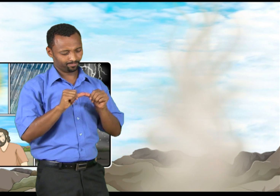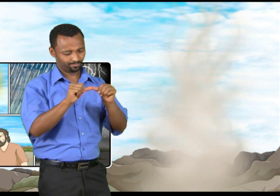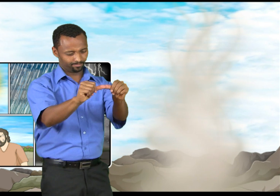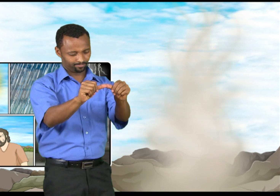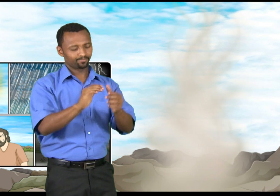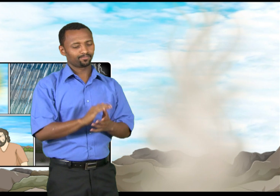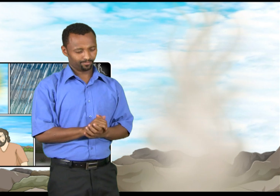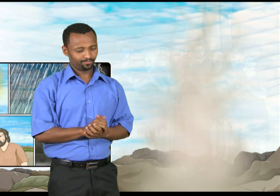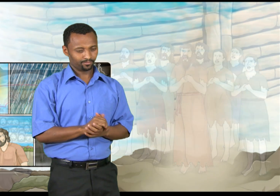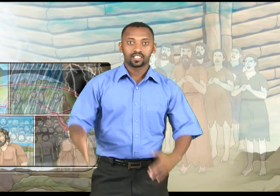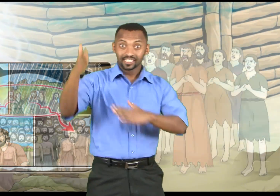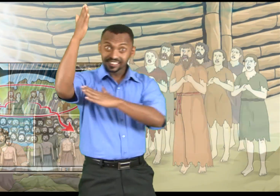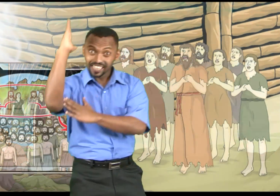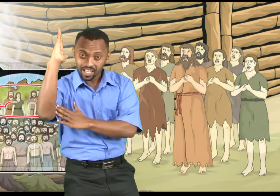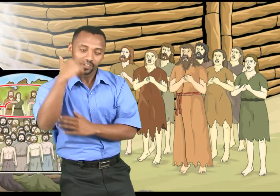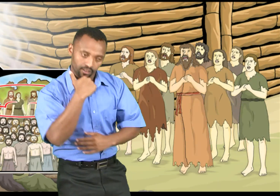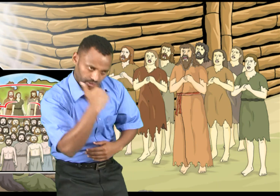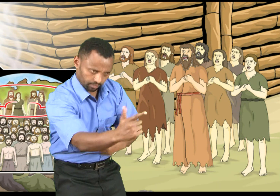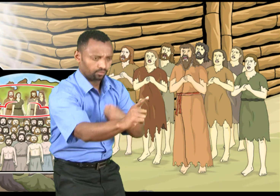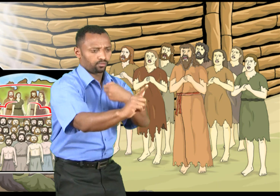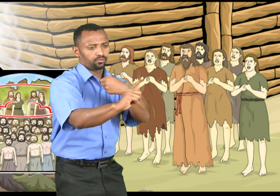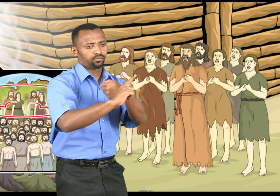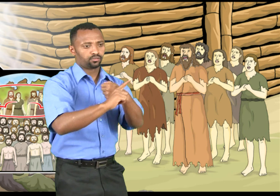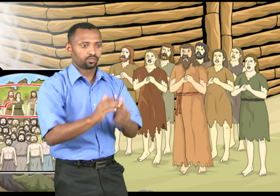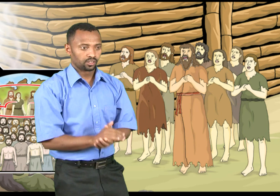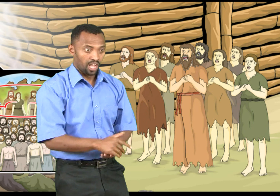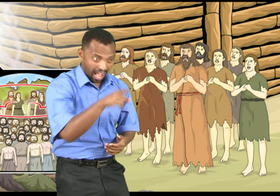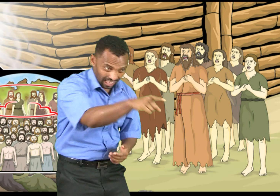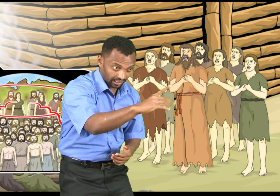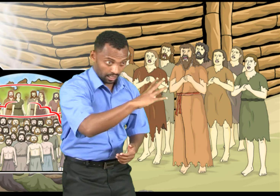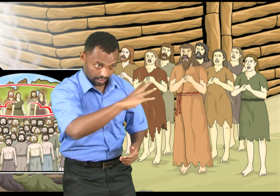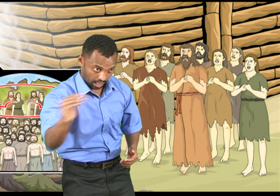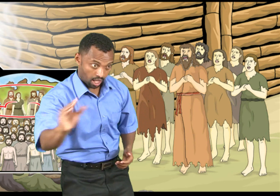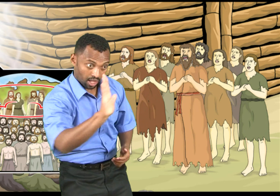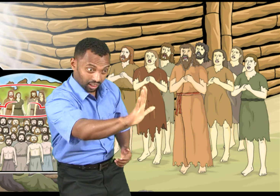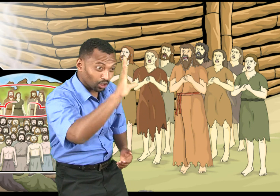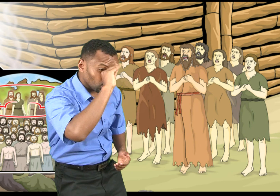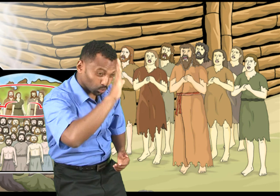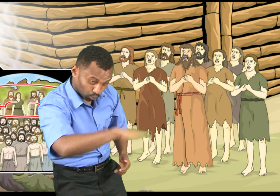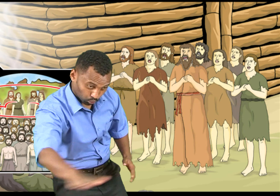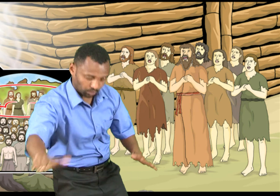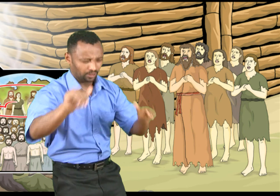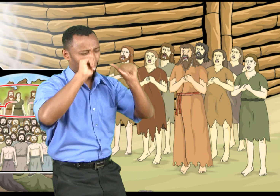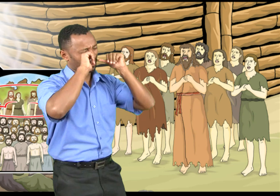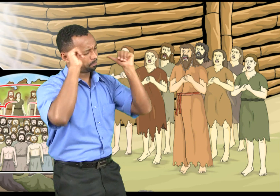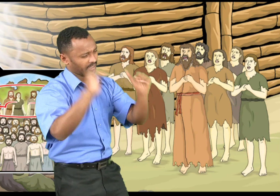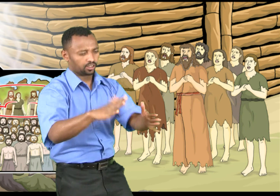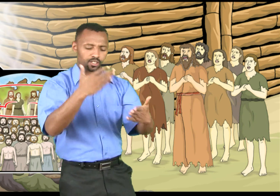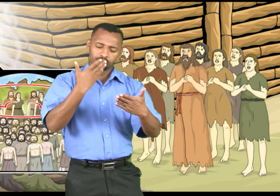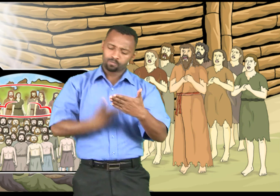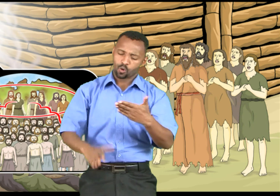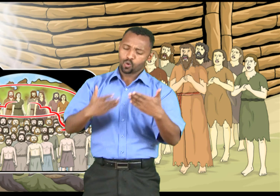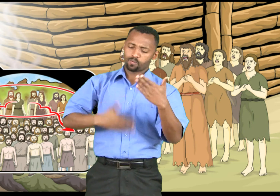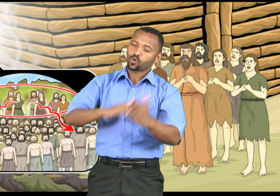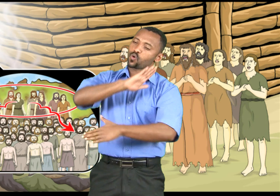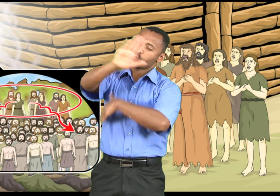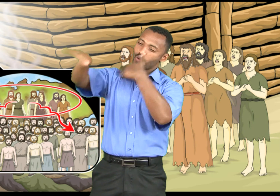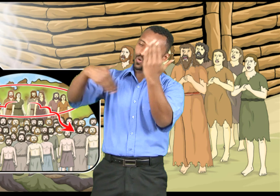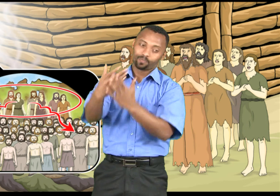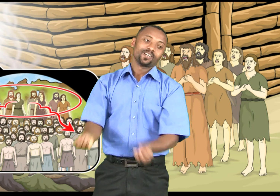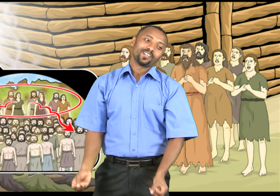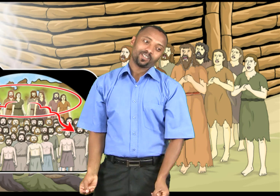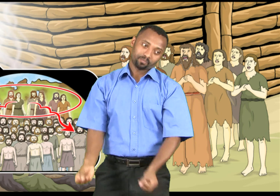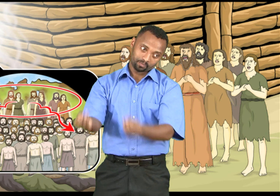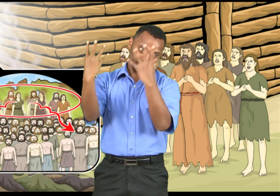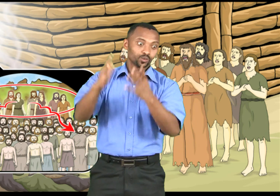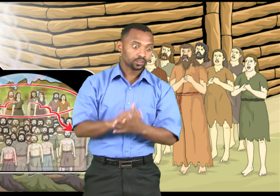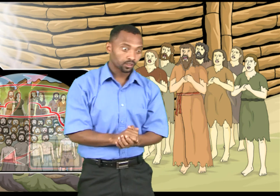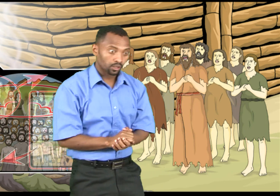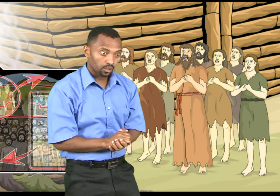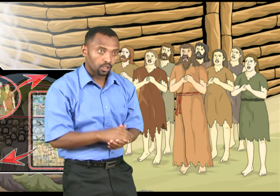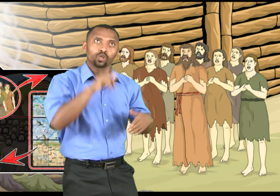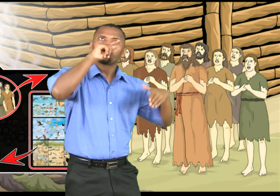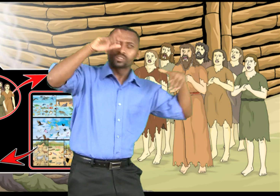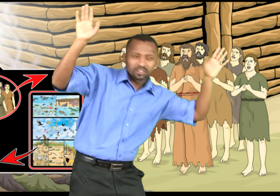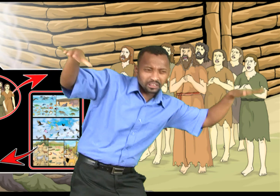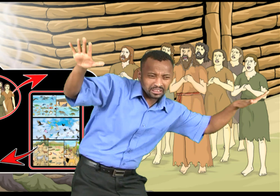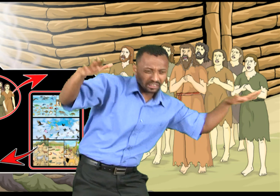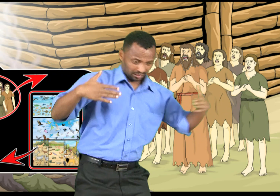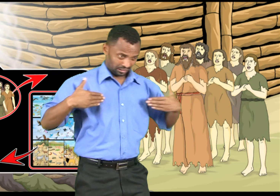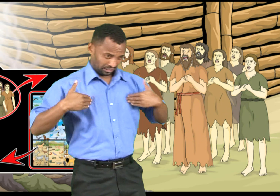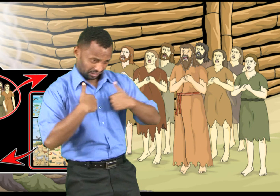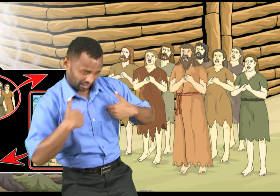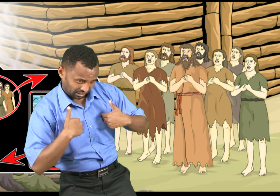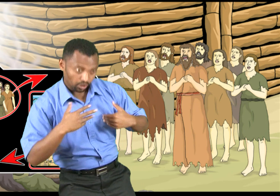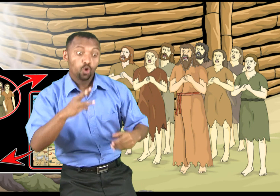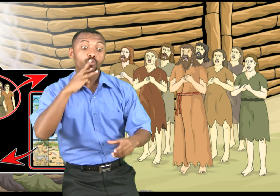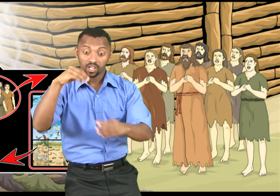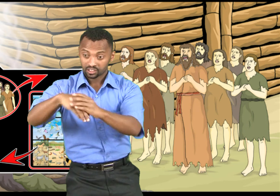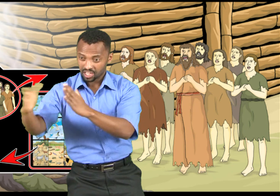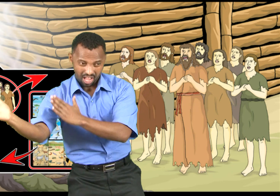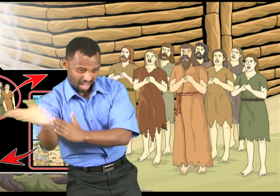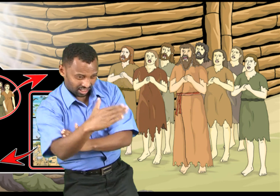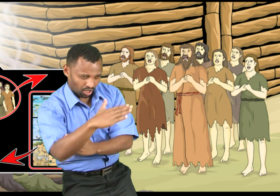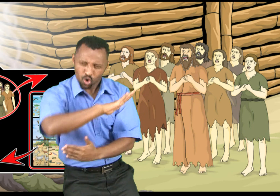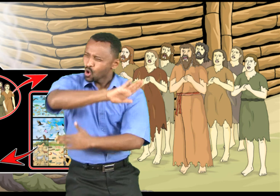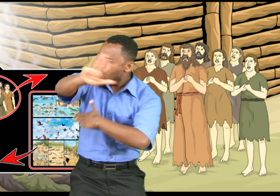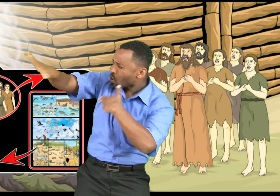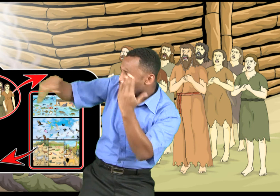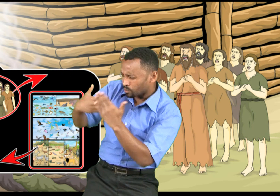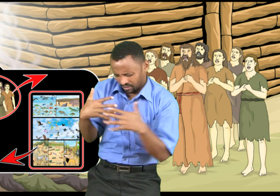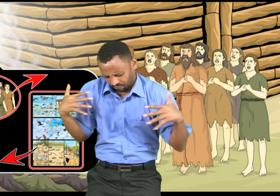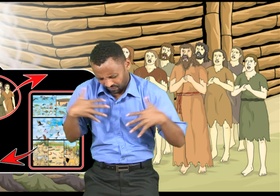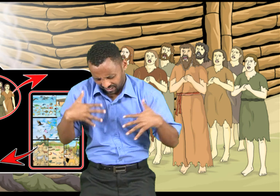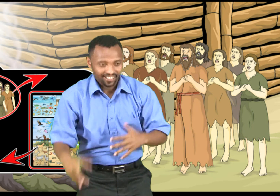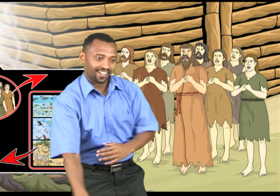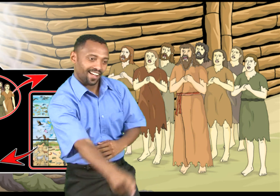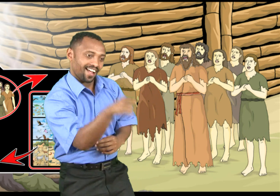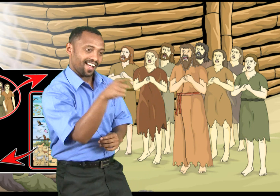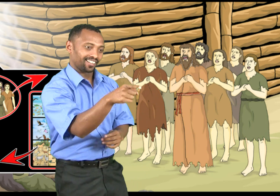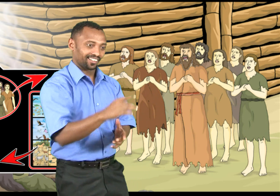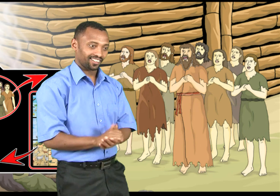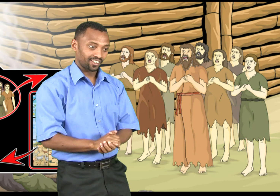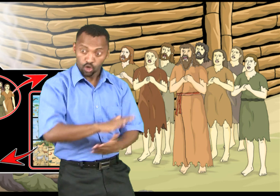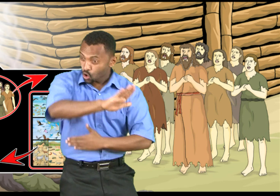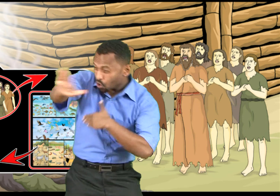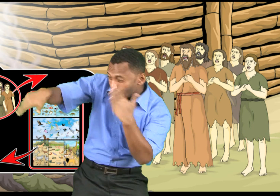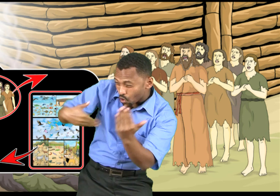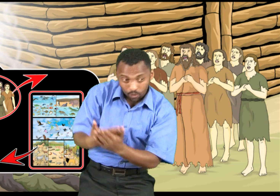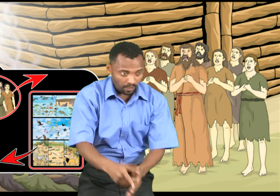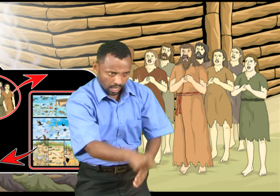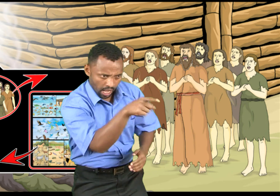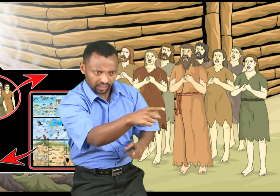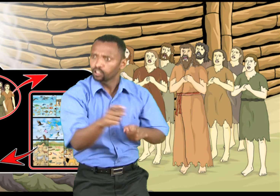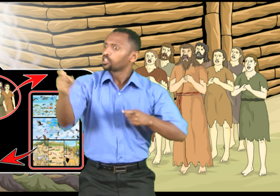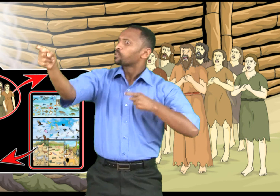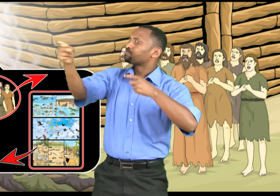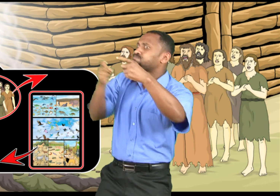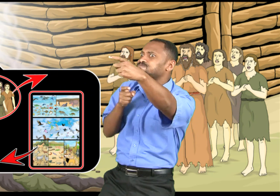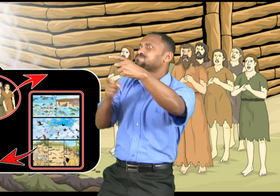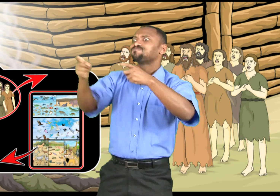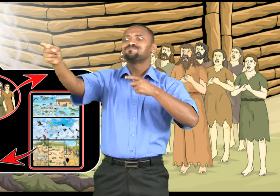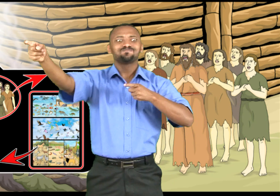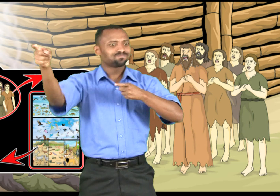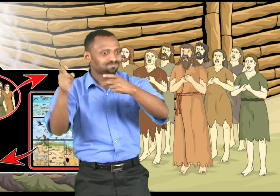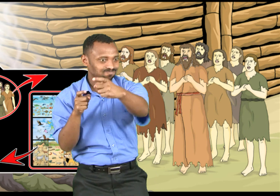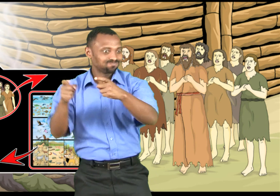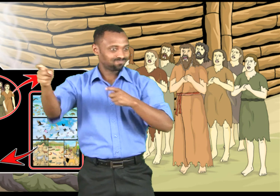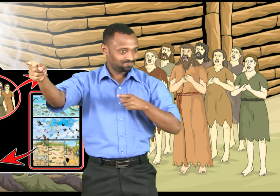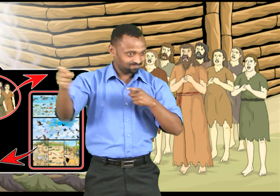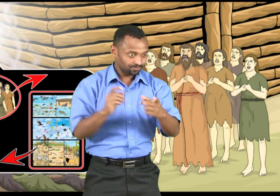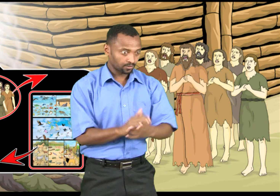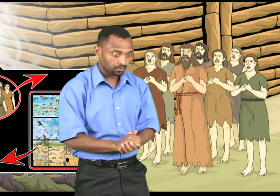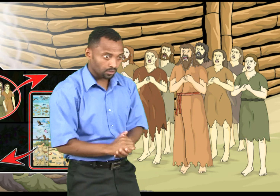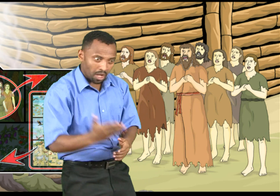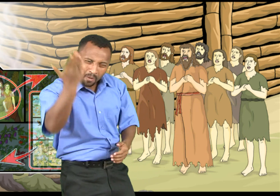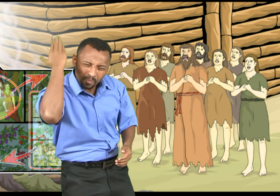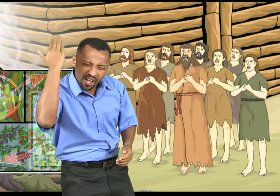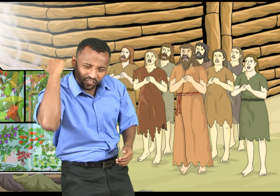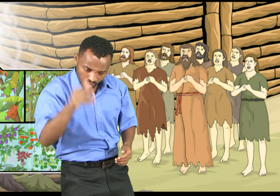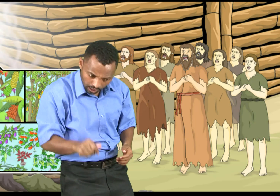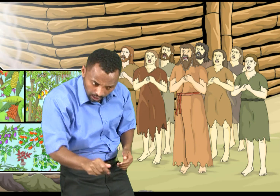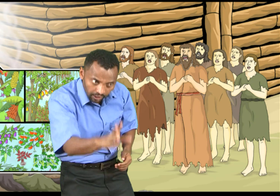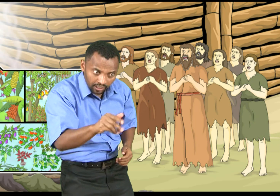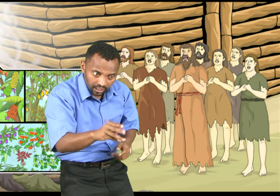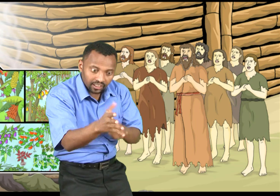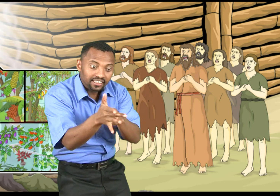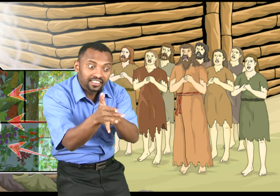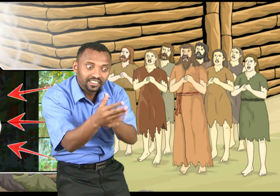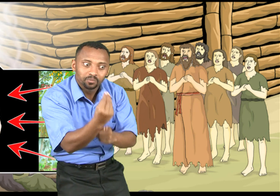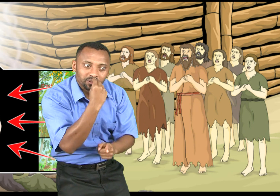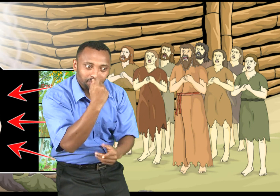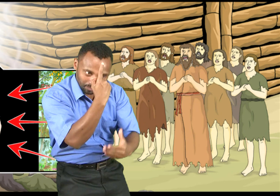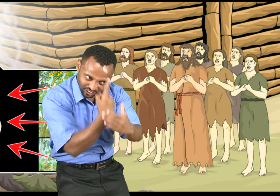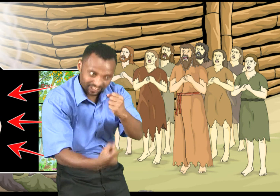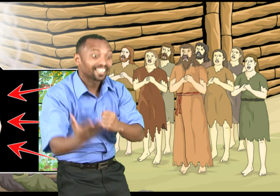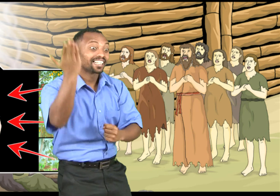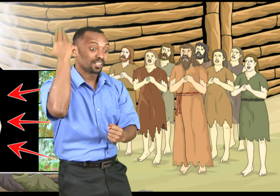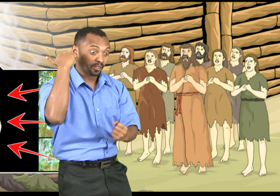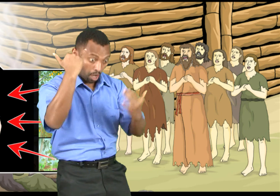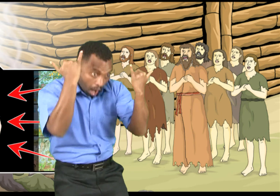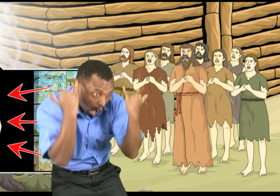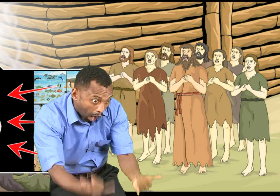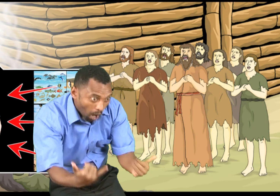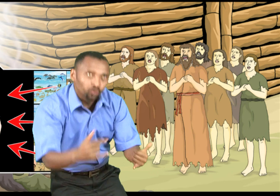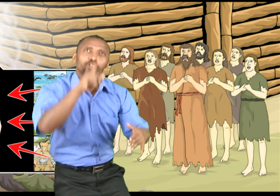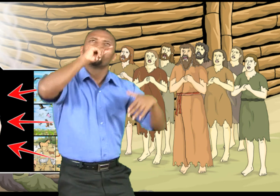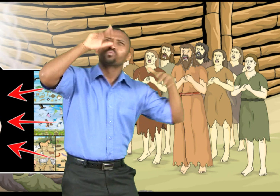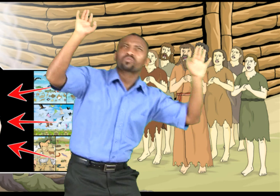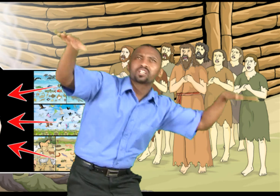And God blessed Noah and his sons and said to them, “Be fruitful and multiply and fill the earth. The fear and dread of you will fall on every living creature on the earth, every bird of the air, every creature that crawls on the ground, and all the fish of the sea. They are delivered into your hand.